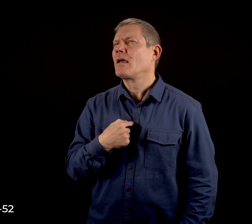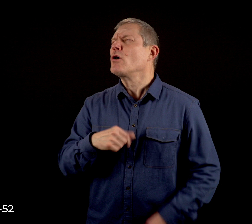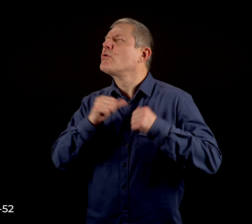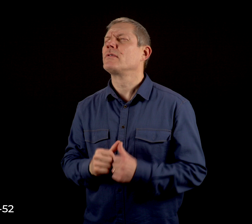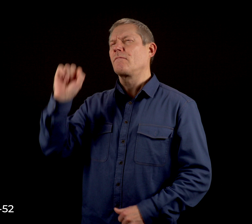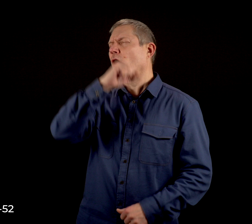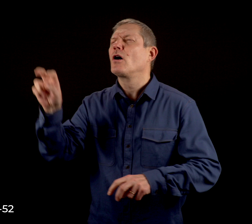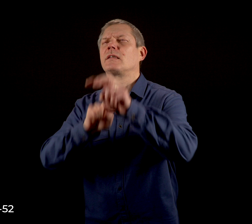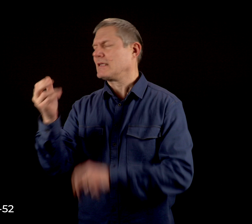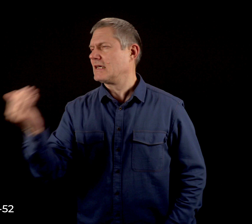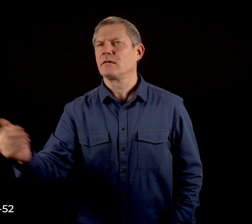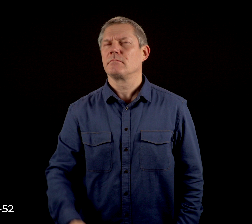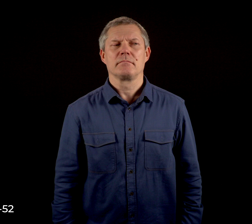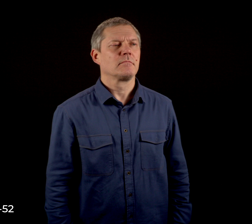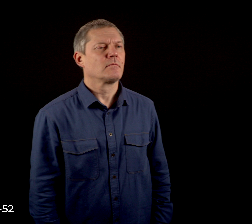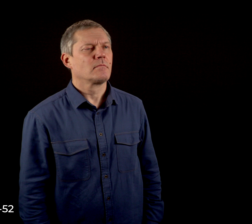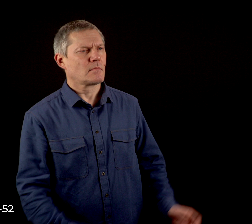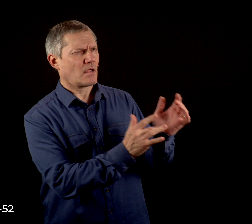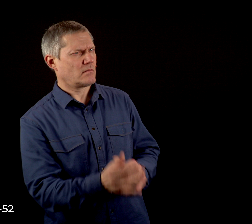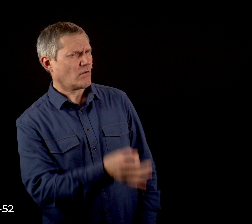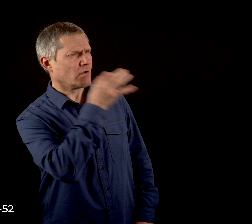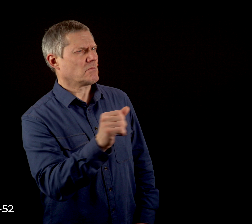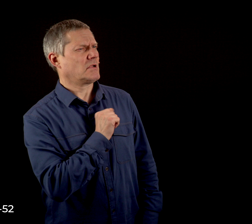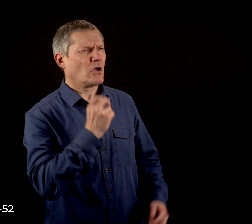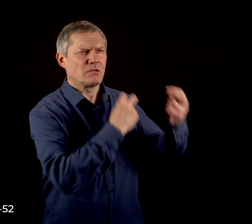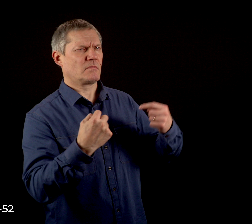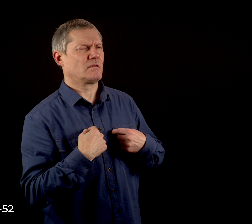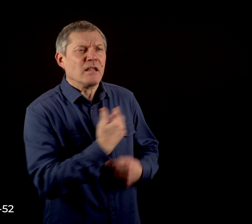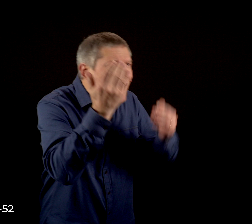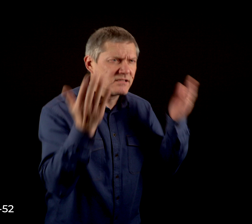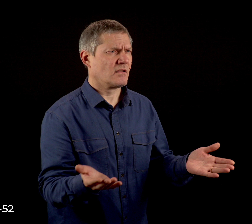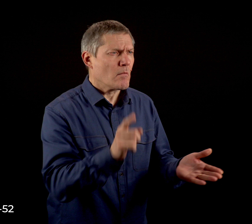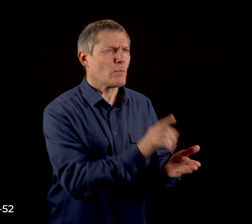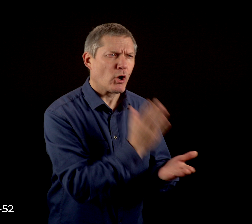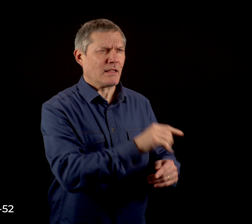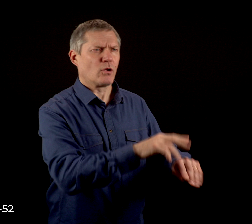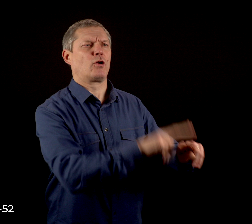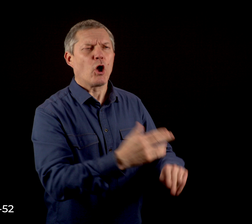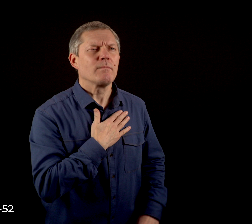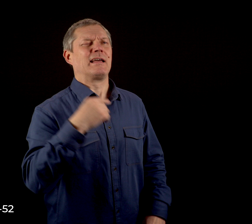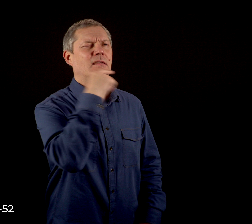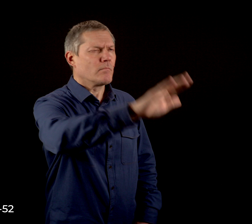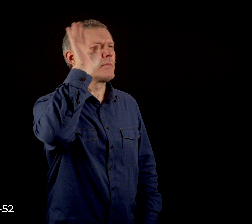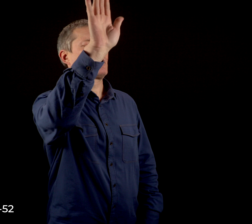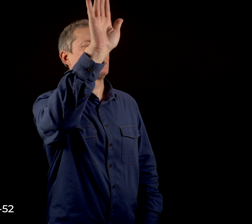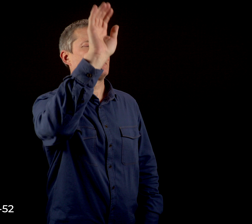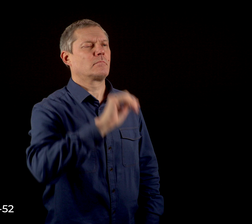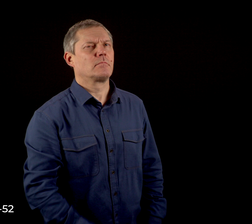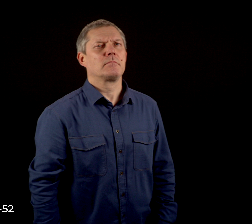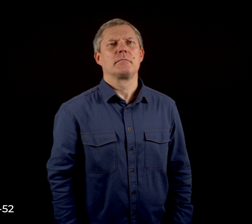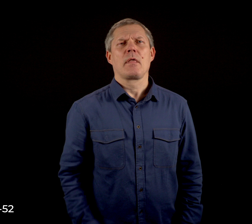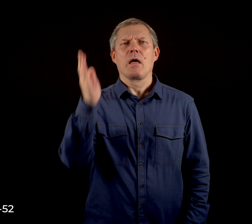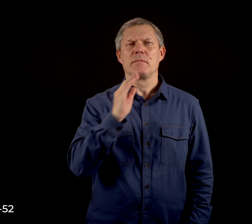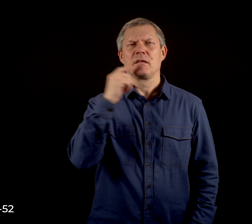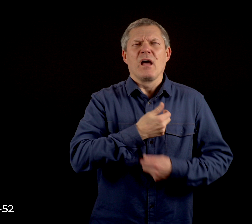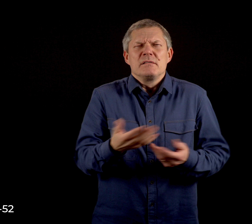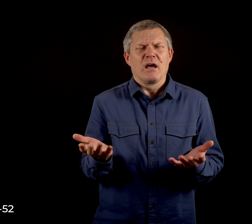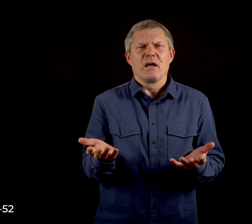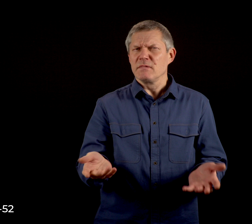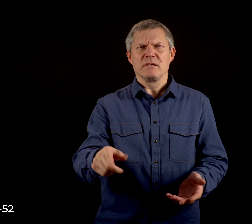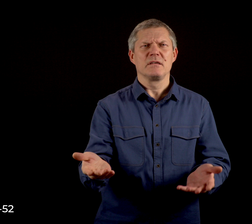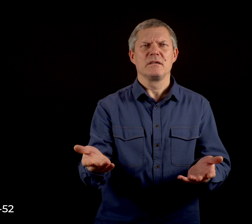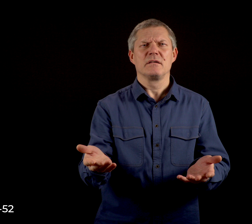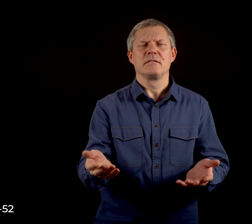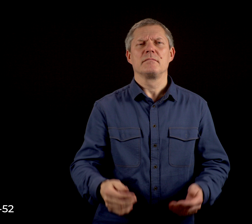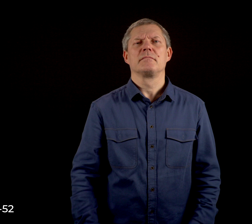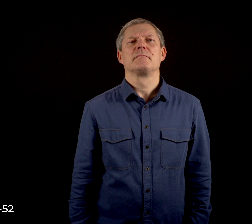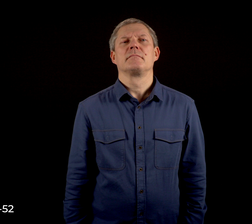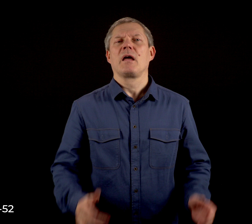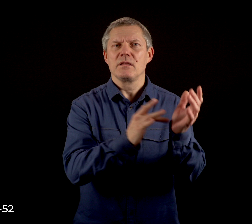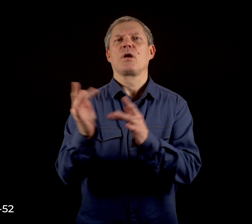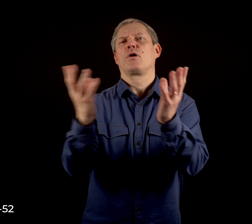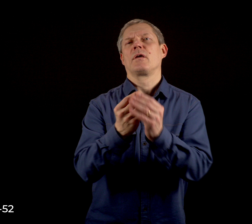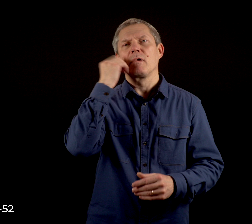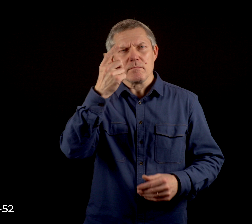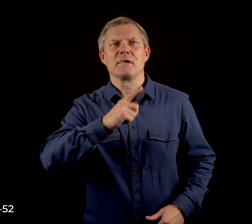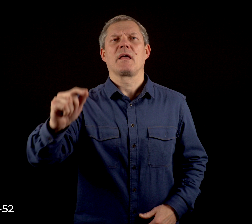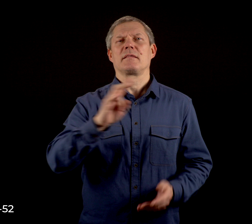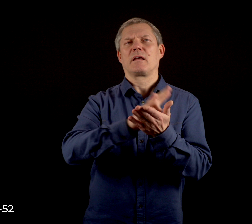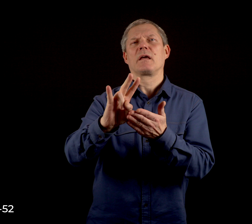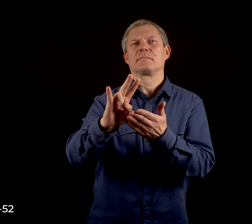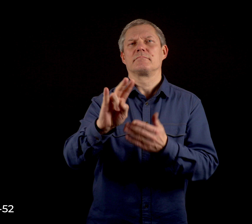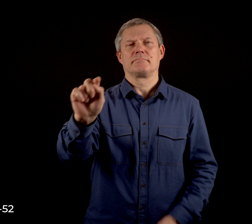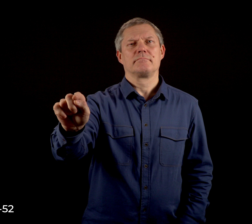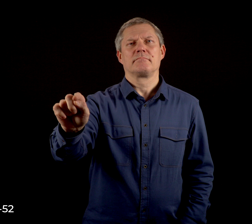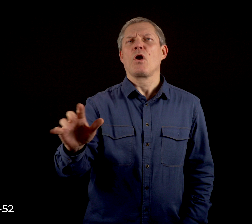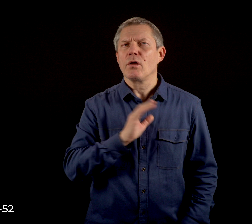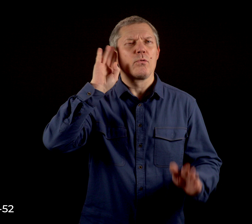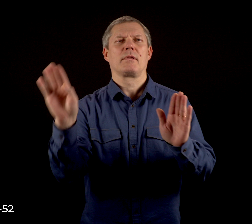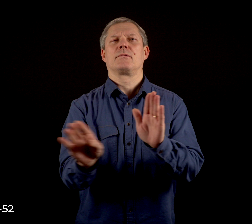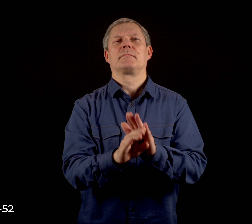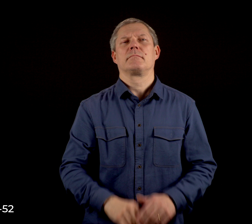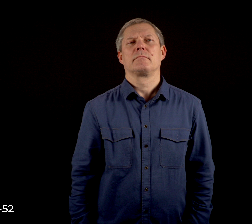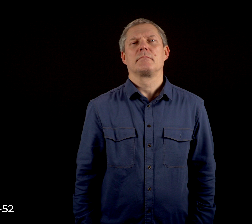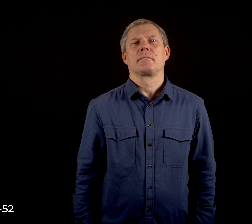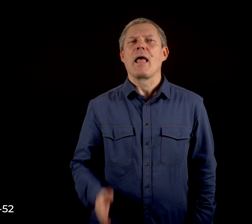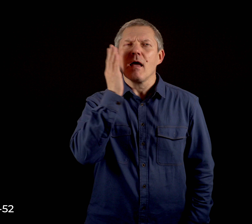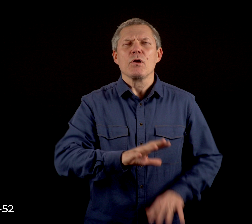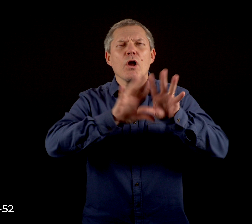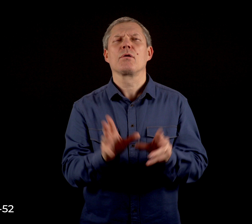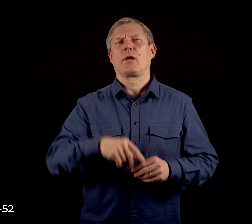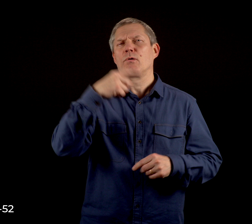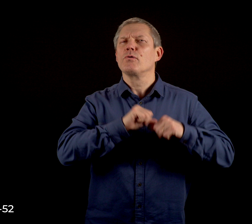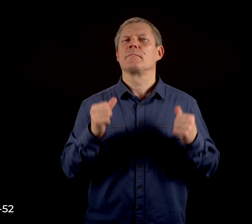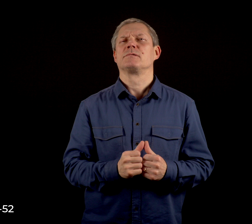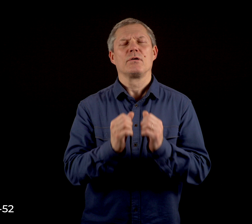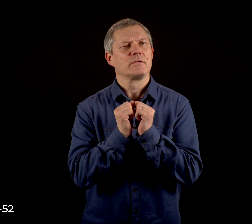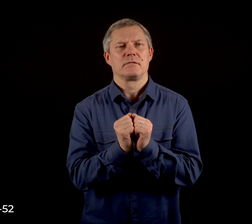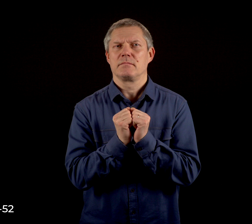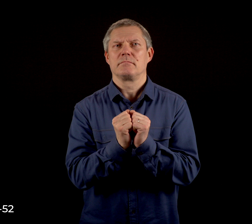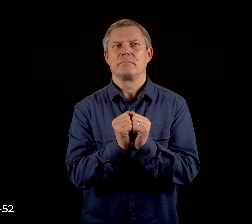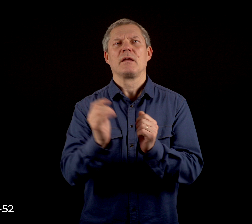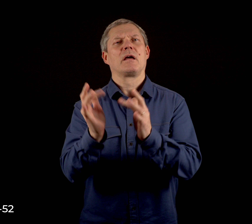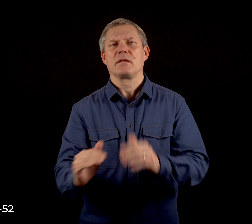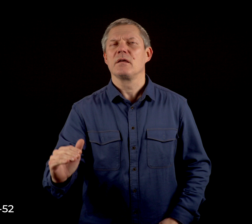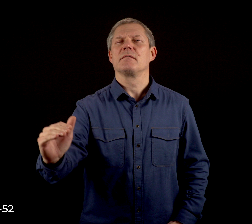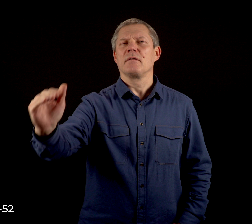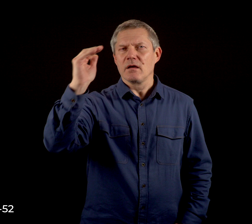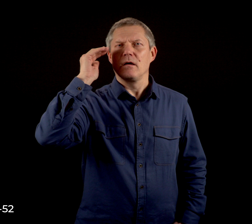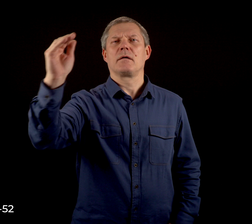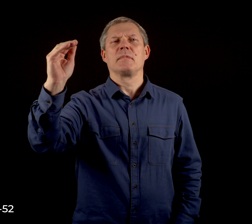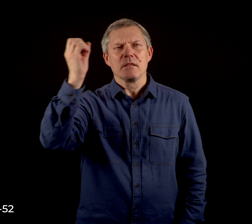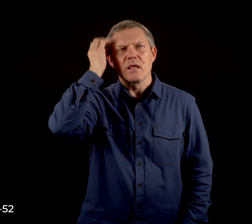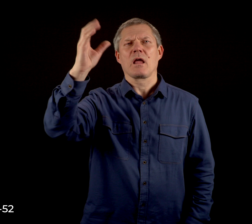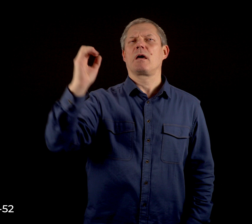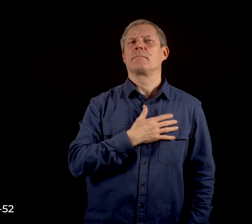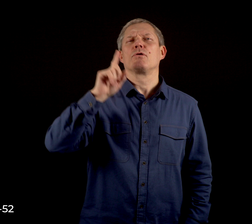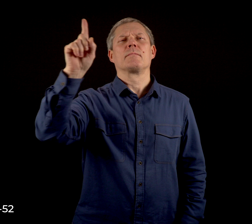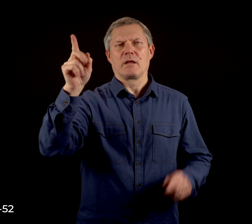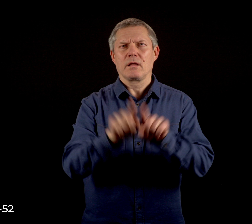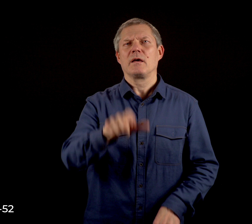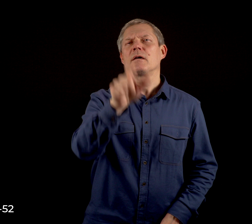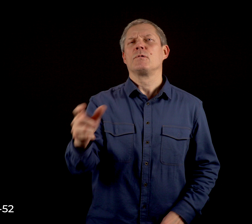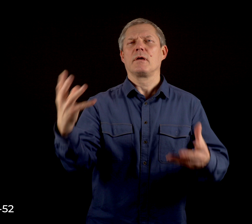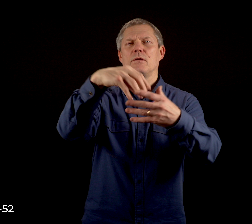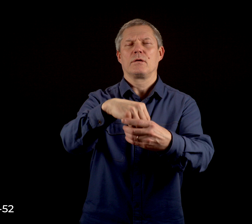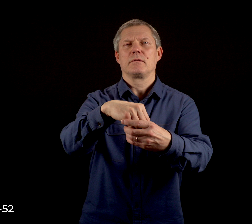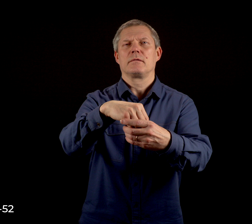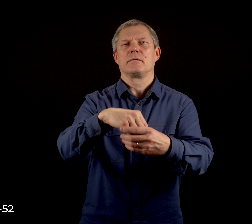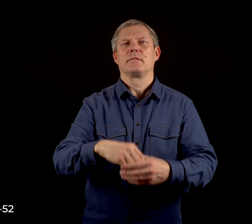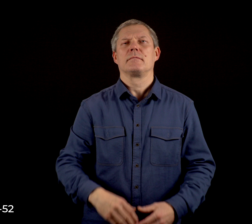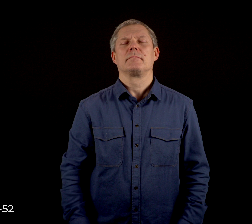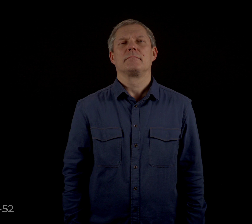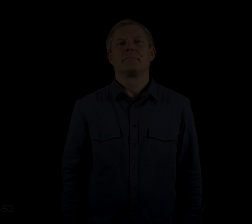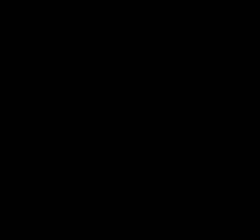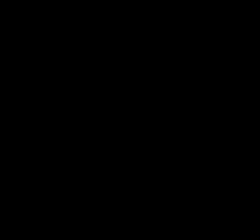“Why were you looking for Me?” He asked. “Did you not know that I had to be in My Father’s house ?” But they did not understand the statement He was making to them. Then He went down to Nazareth with them and was obedient to them. But His mother treasured up all these things in her heart. And Jesus grew in wisdom and stature, and in favor with God and man.